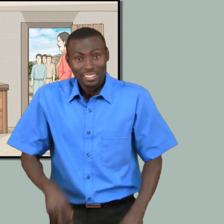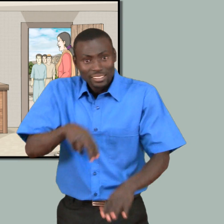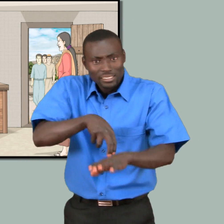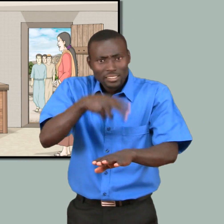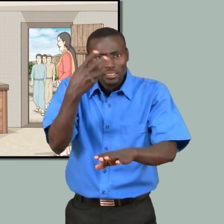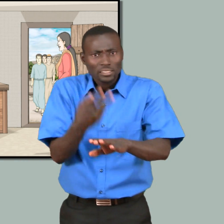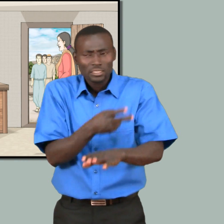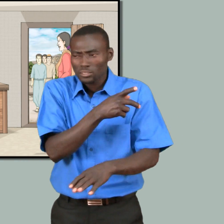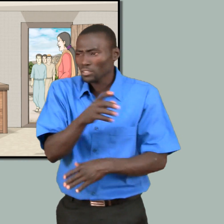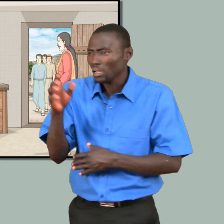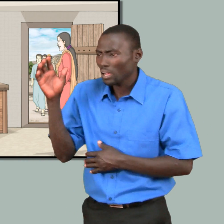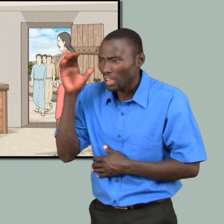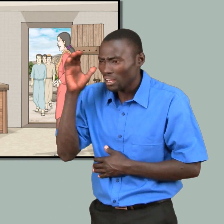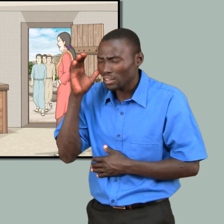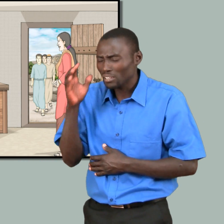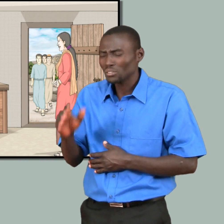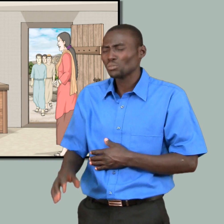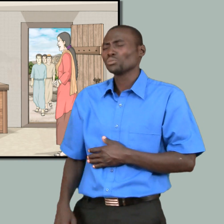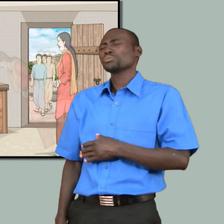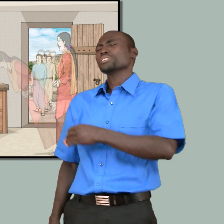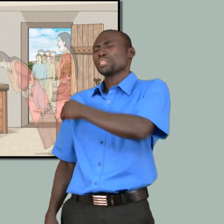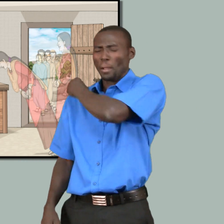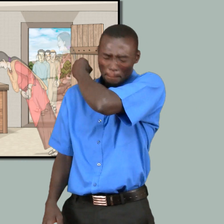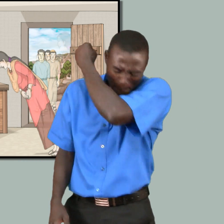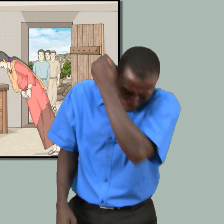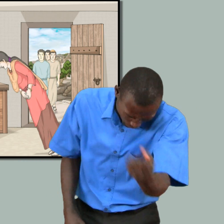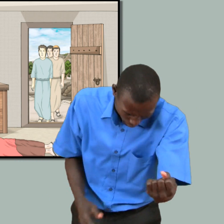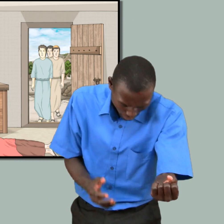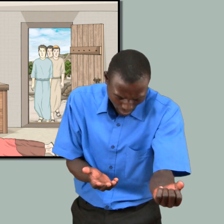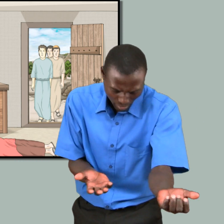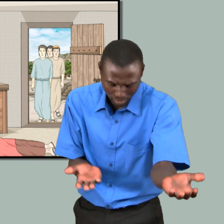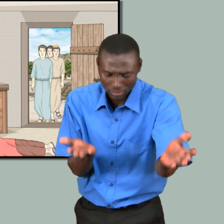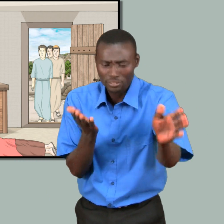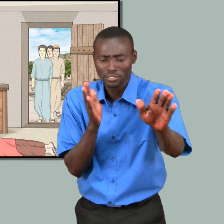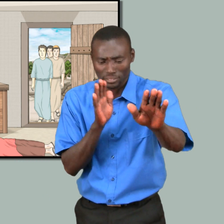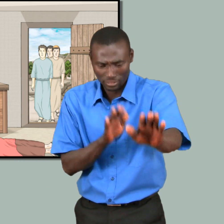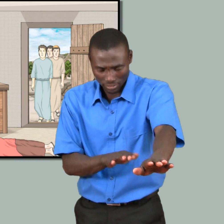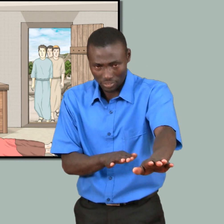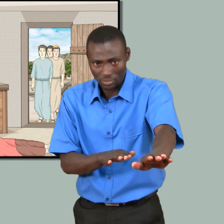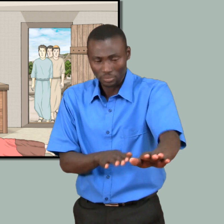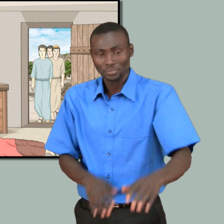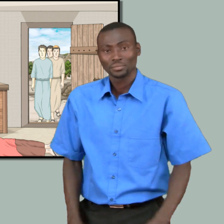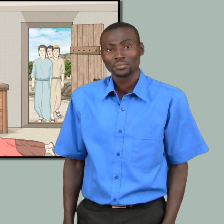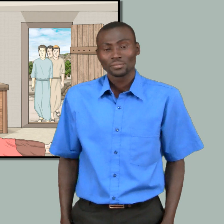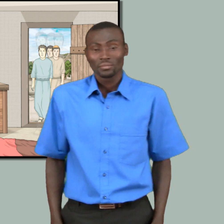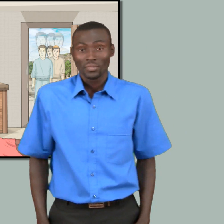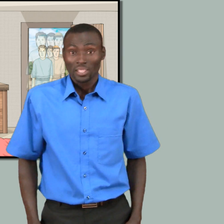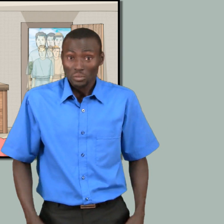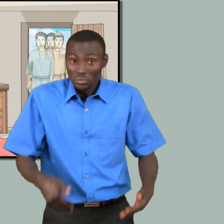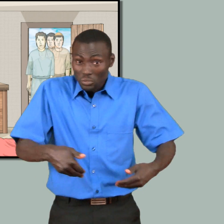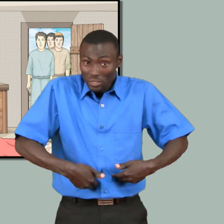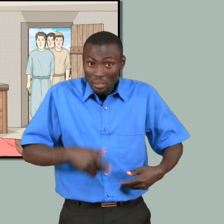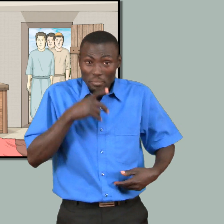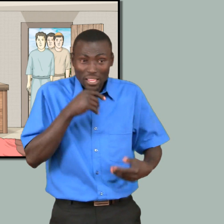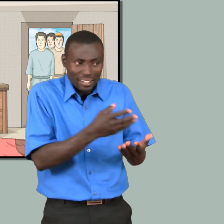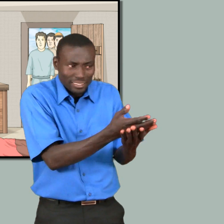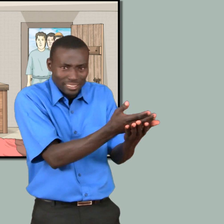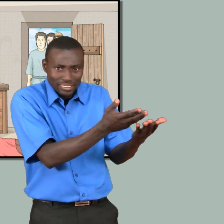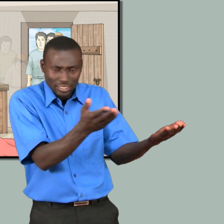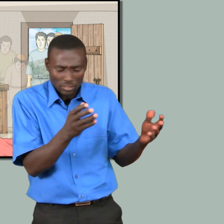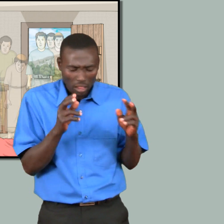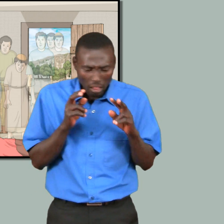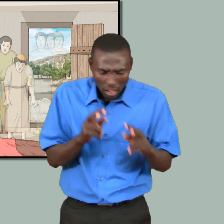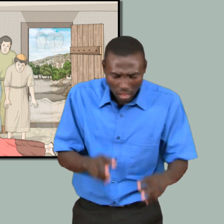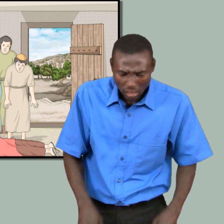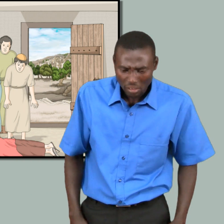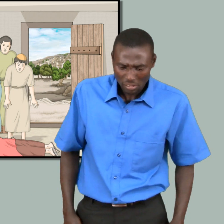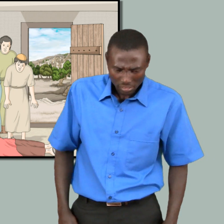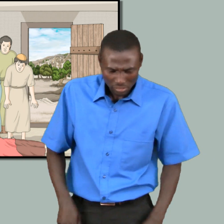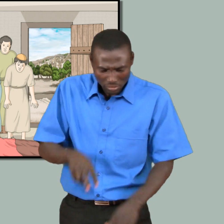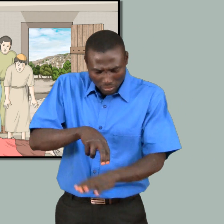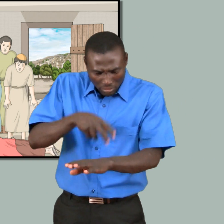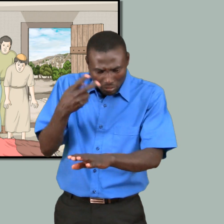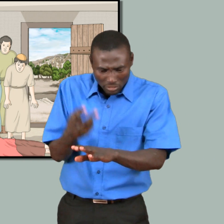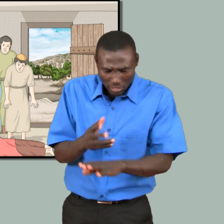At that instant she fell down at his feet and died.